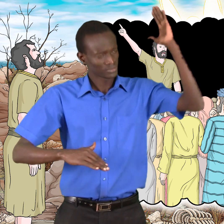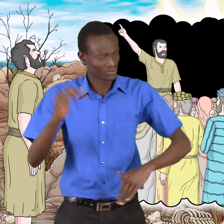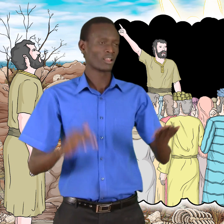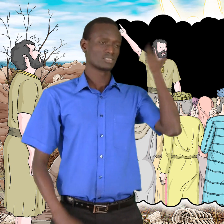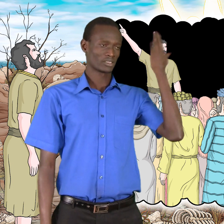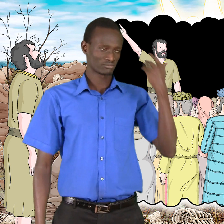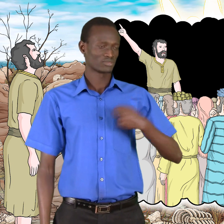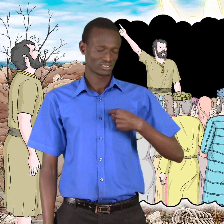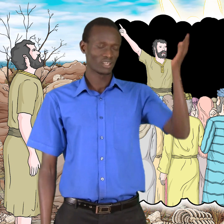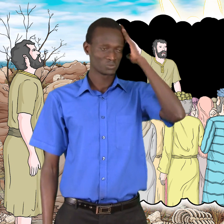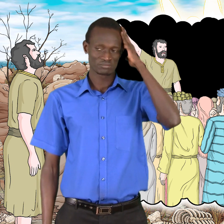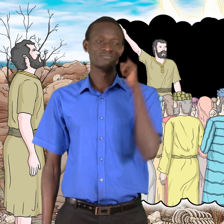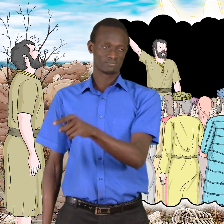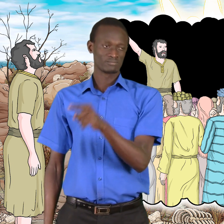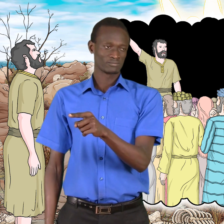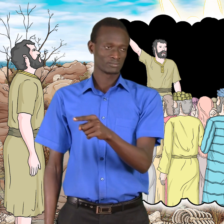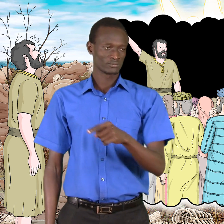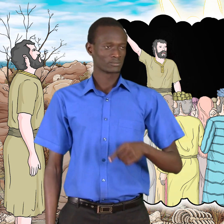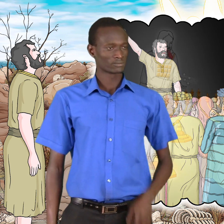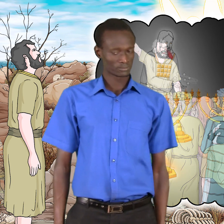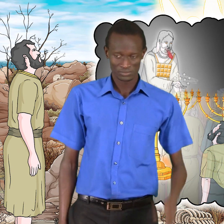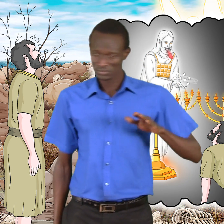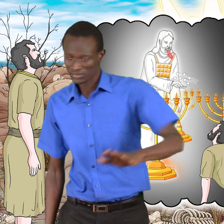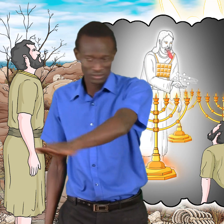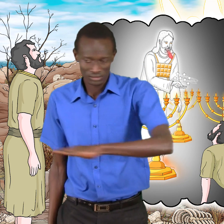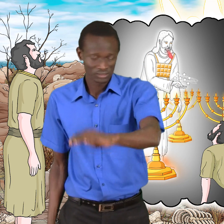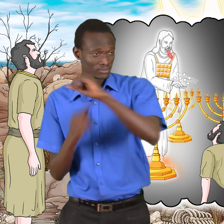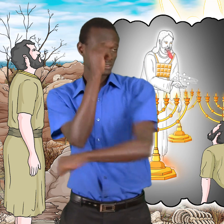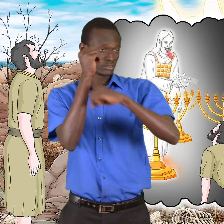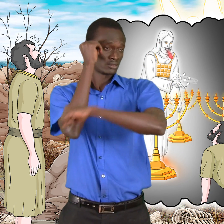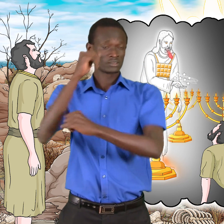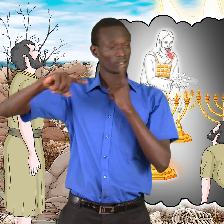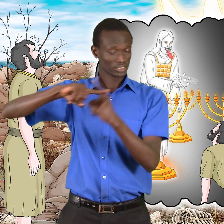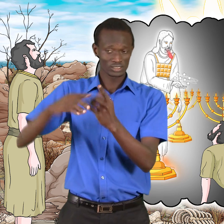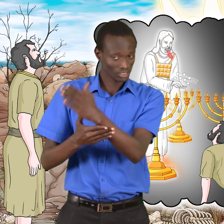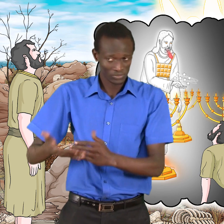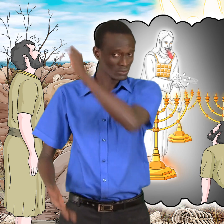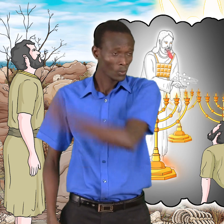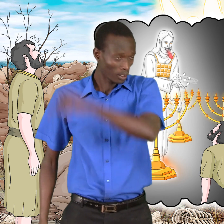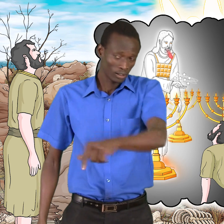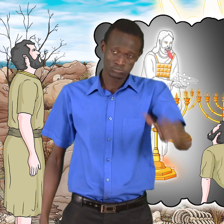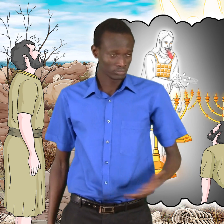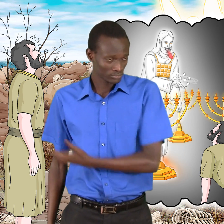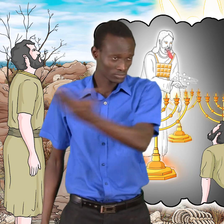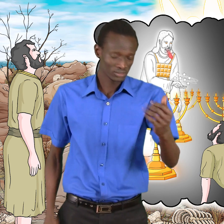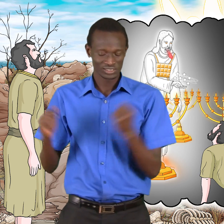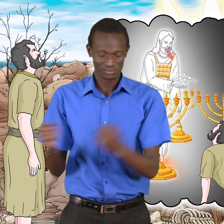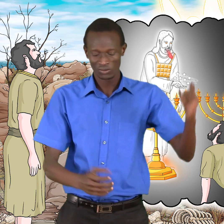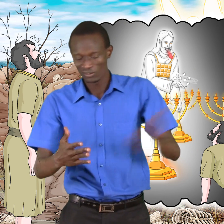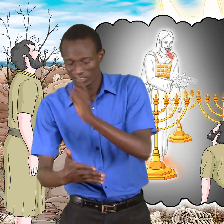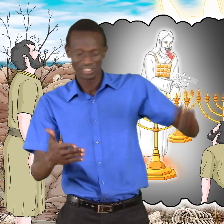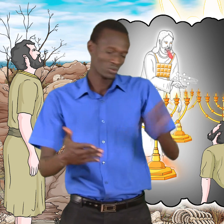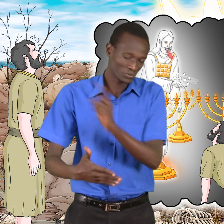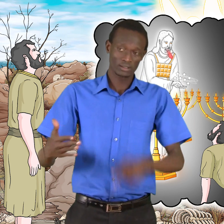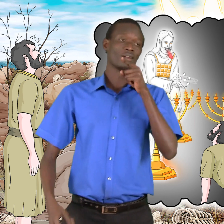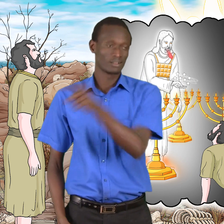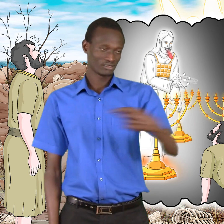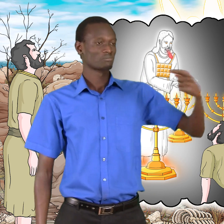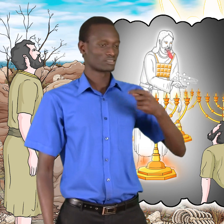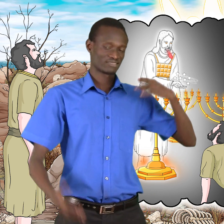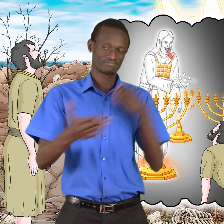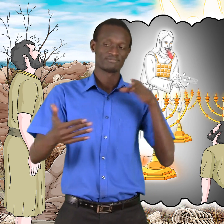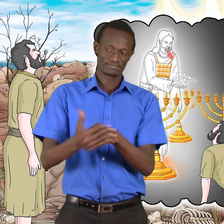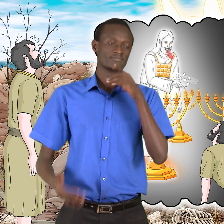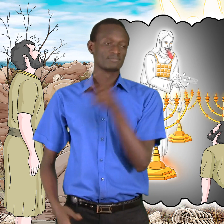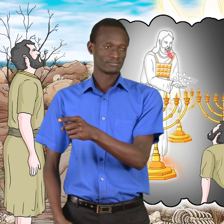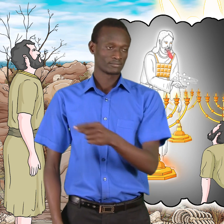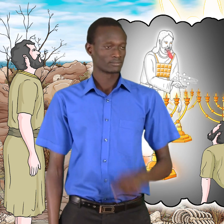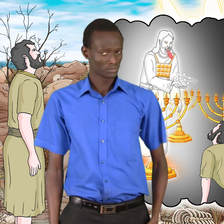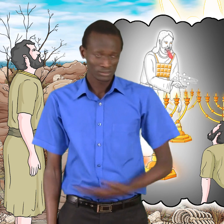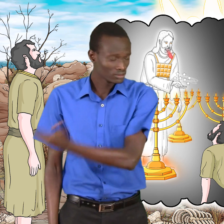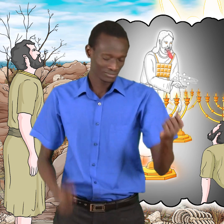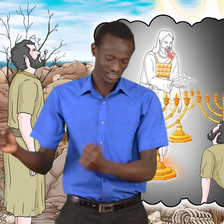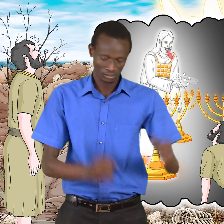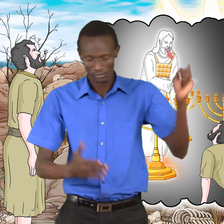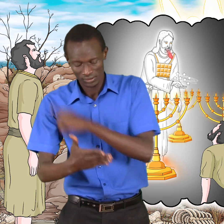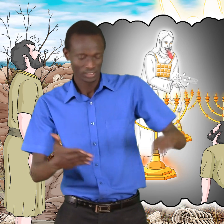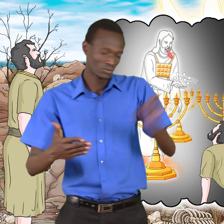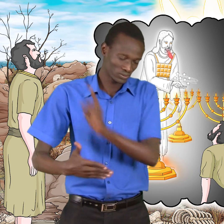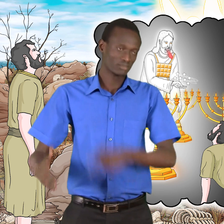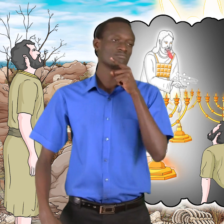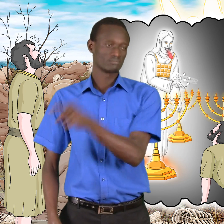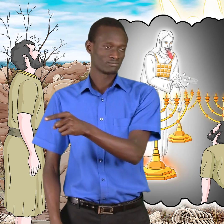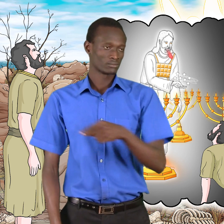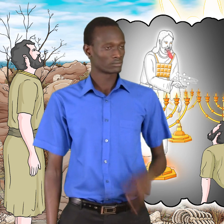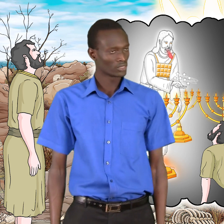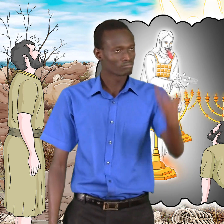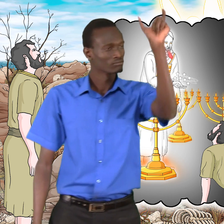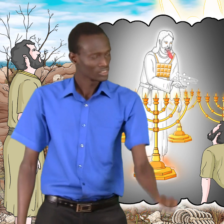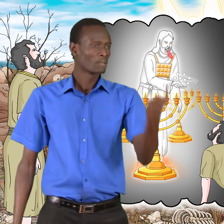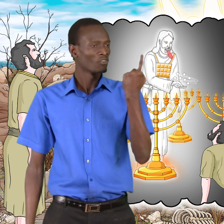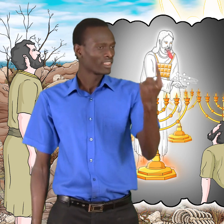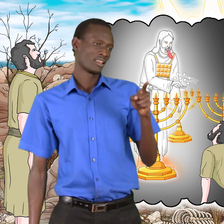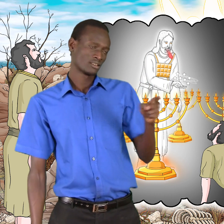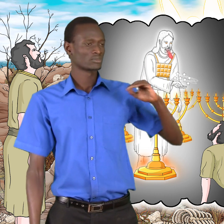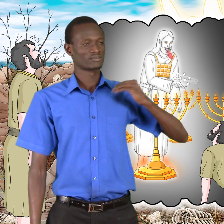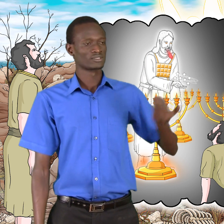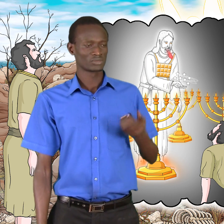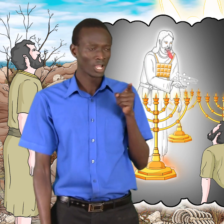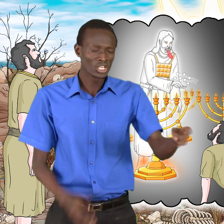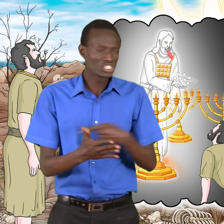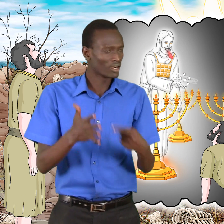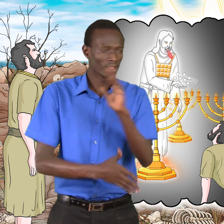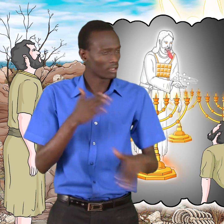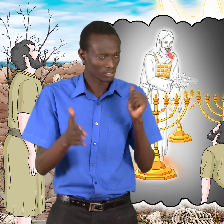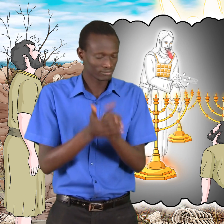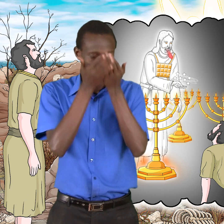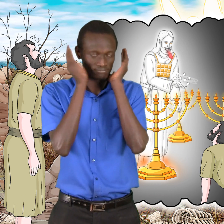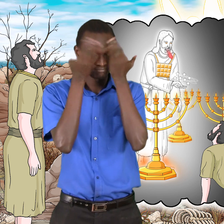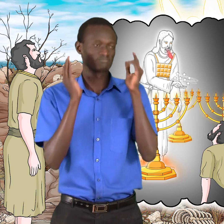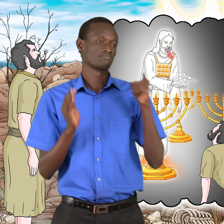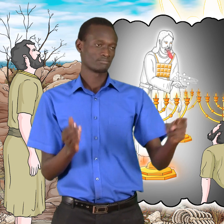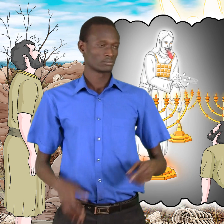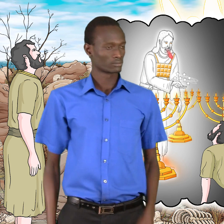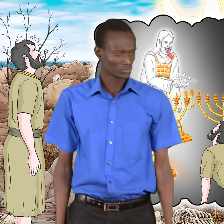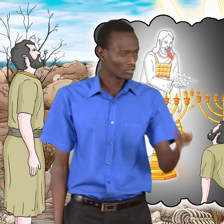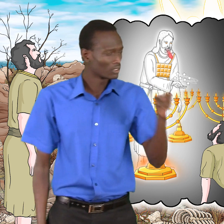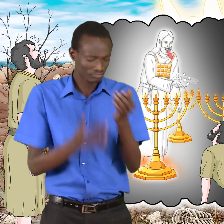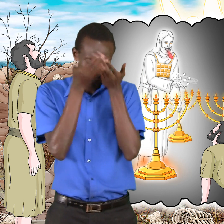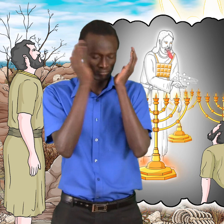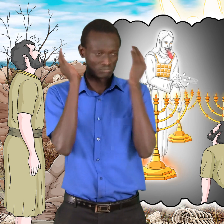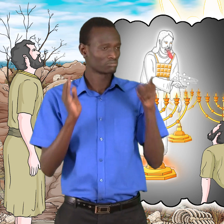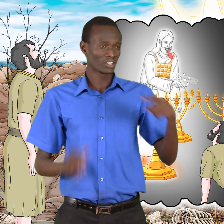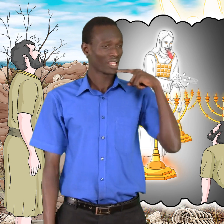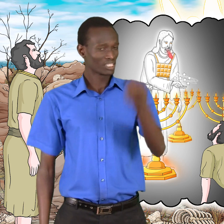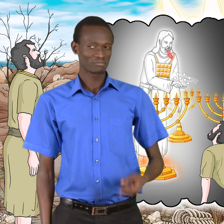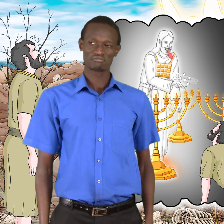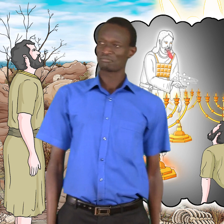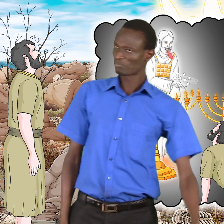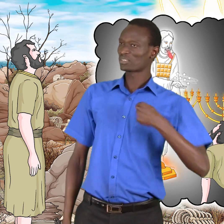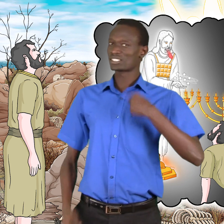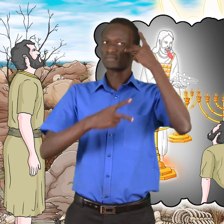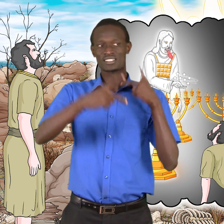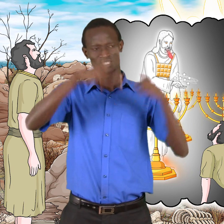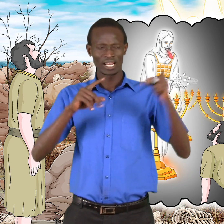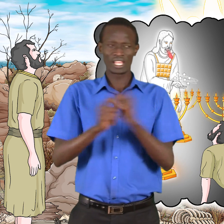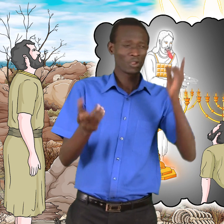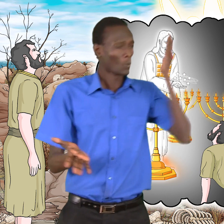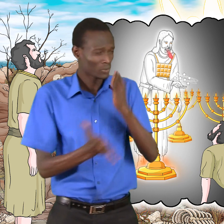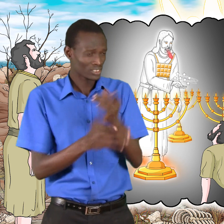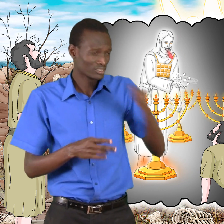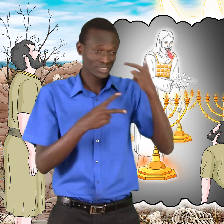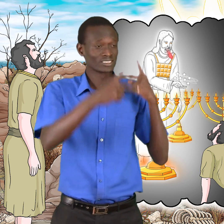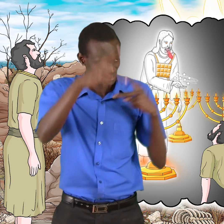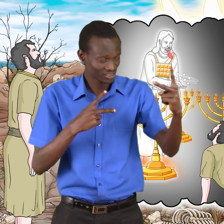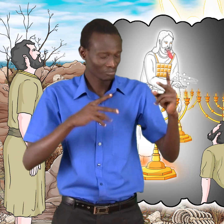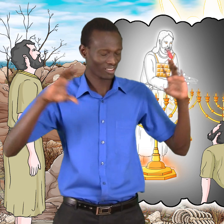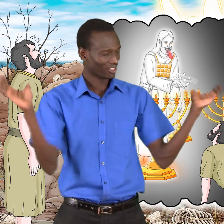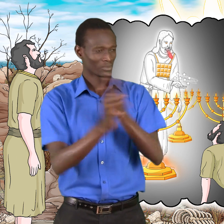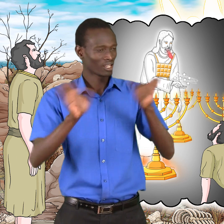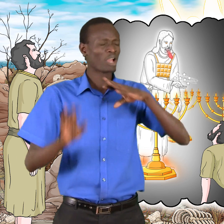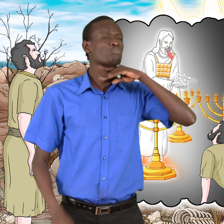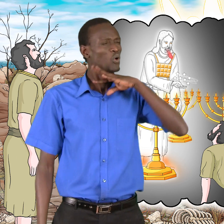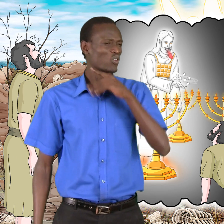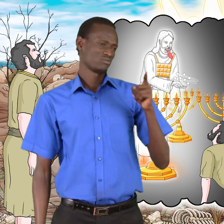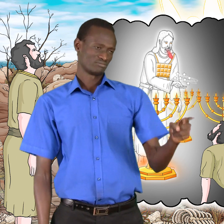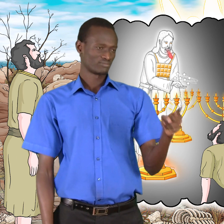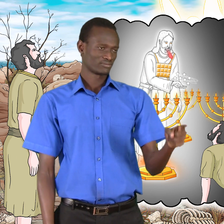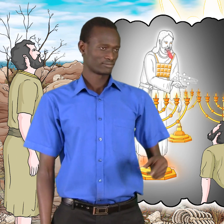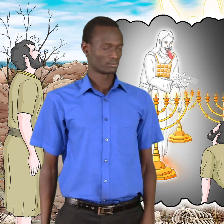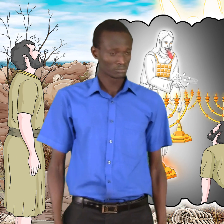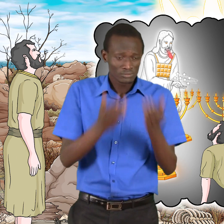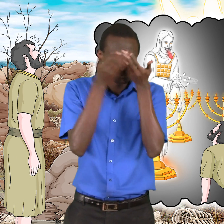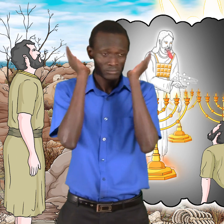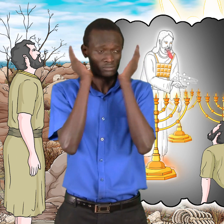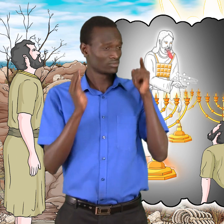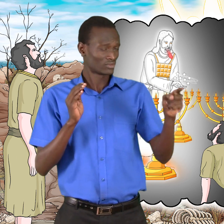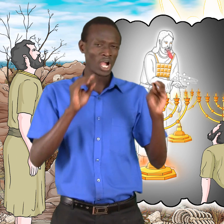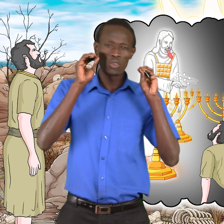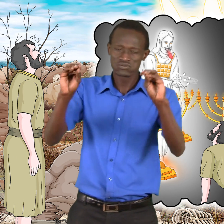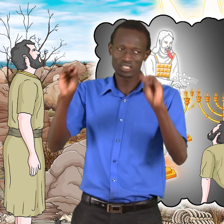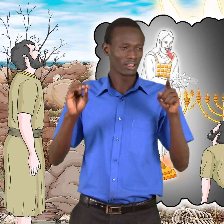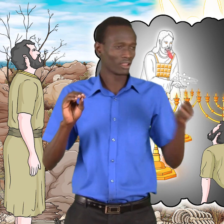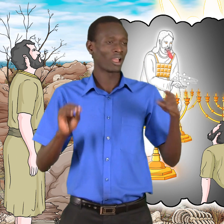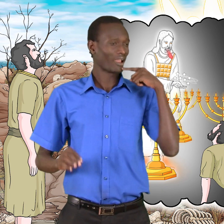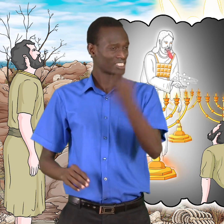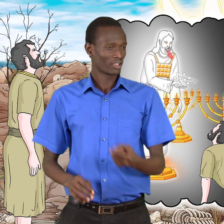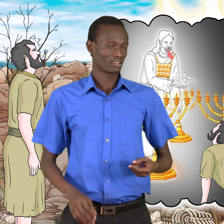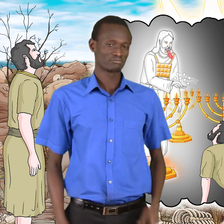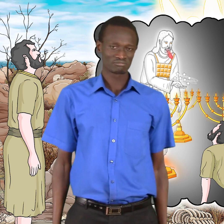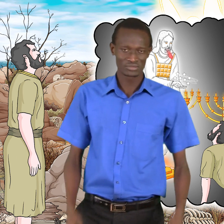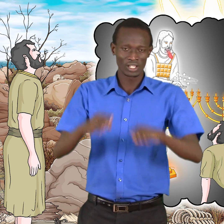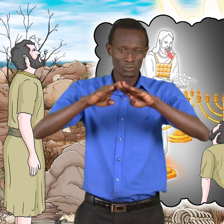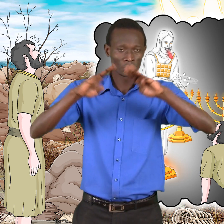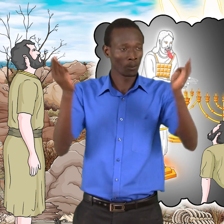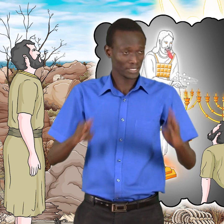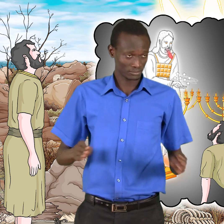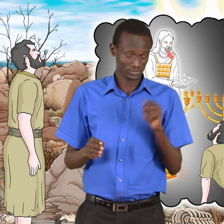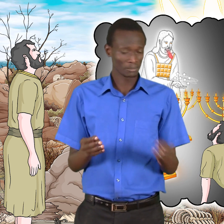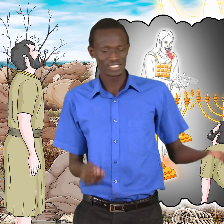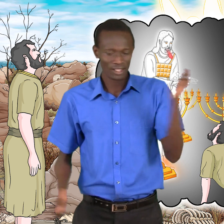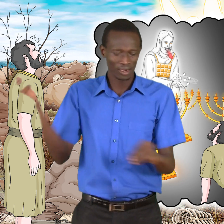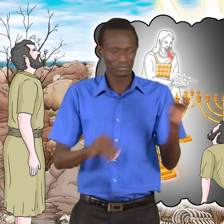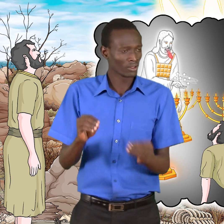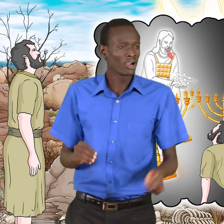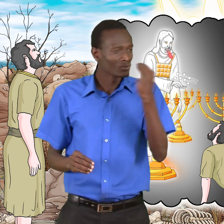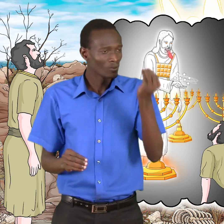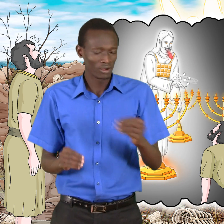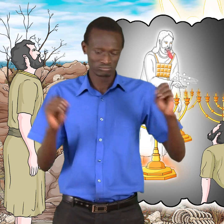By her teaching she misleads My servants to be sexually immoral and to eat food sacrificed to idols.